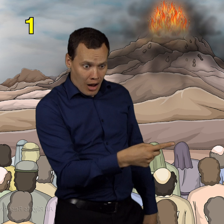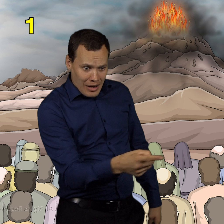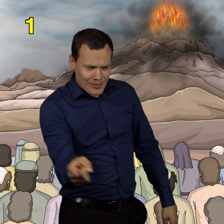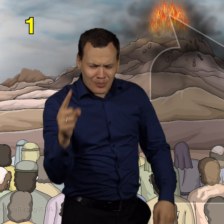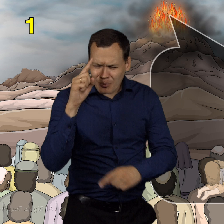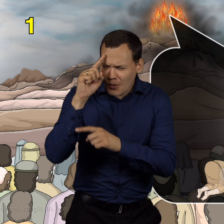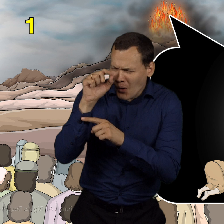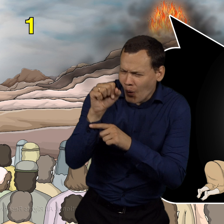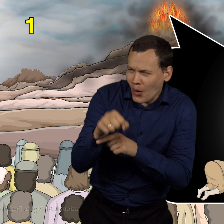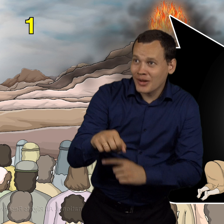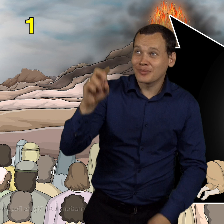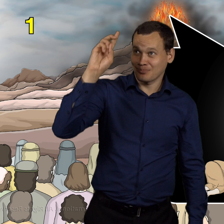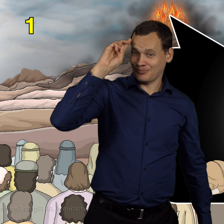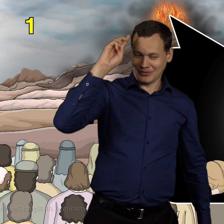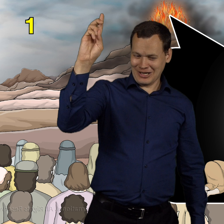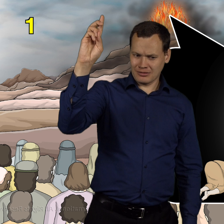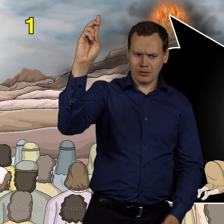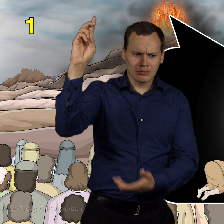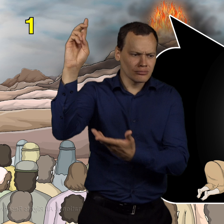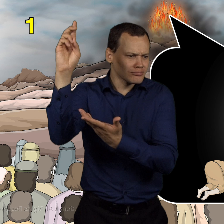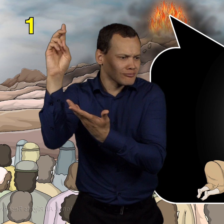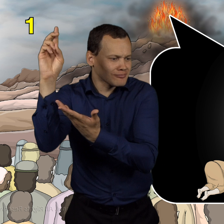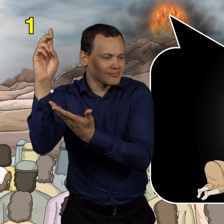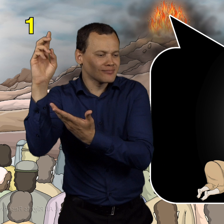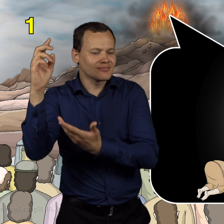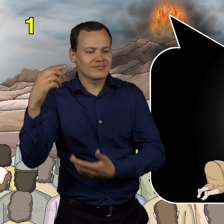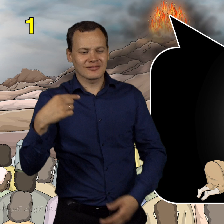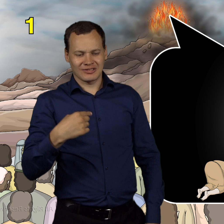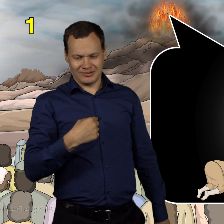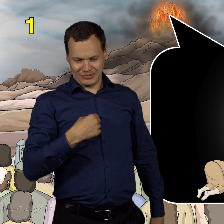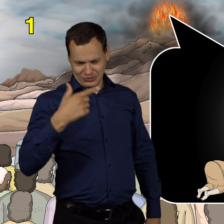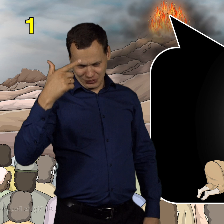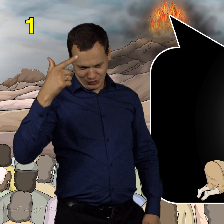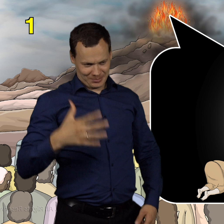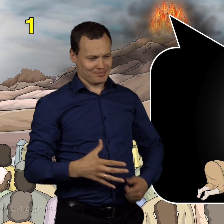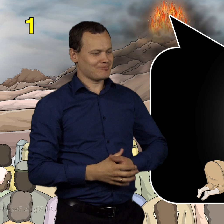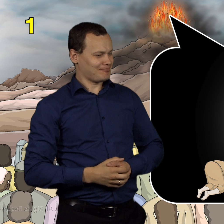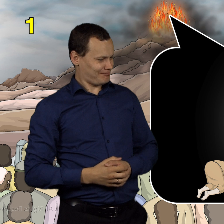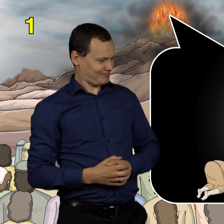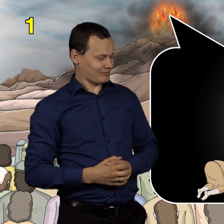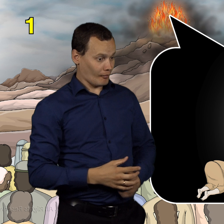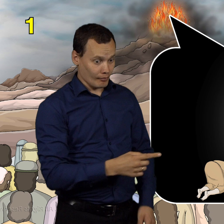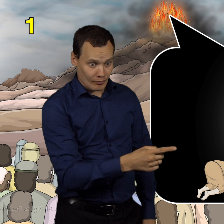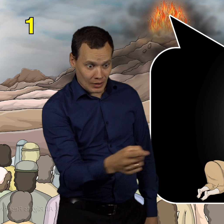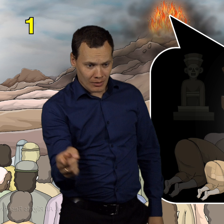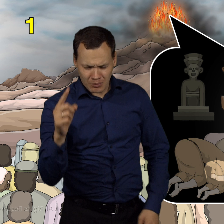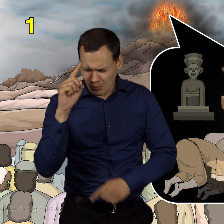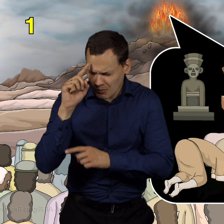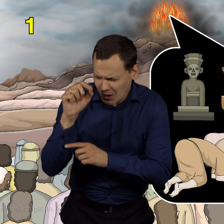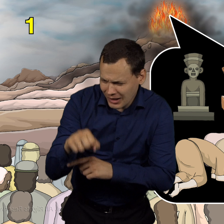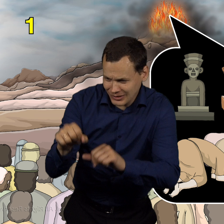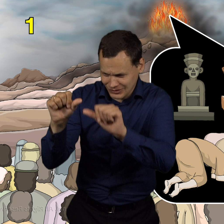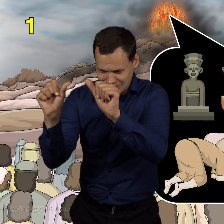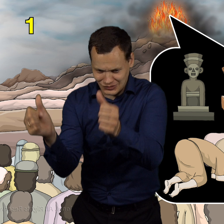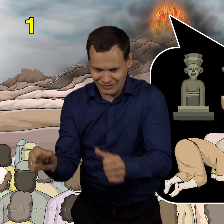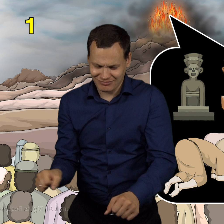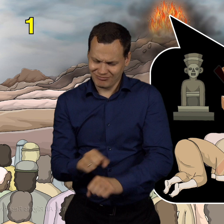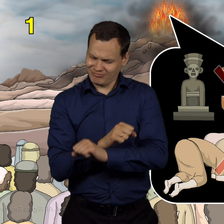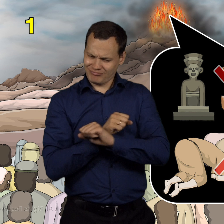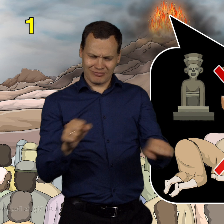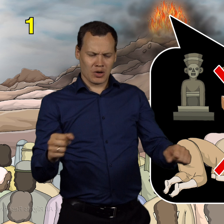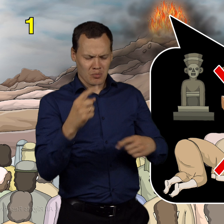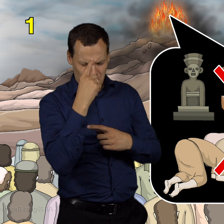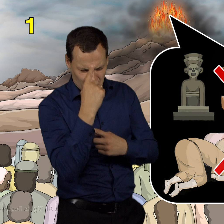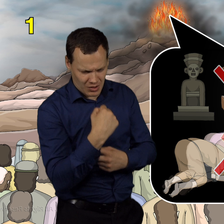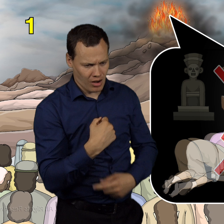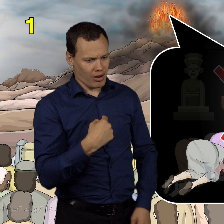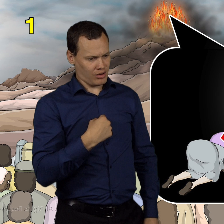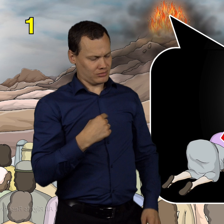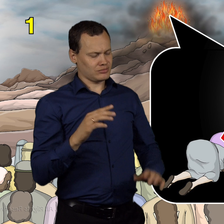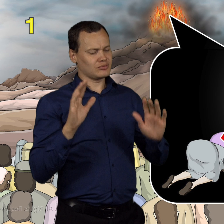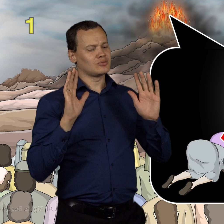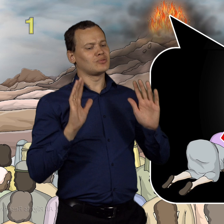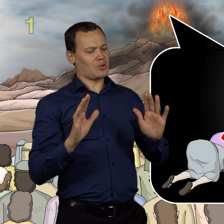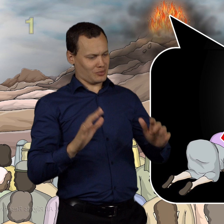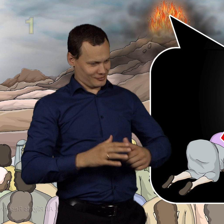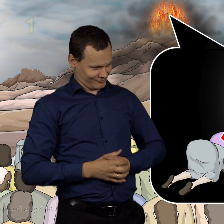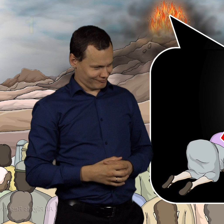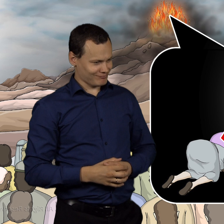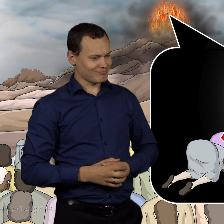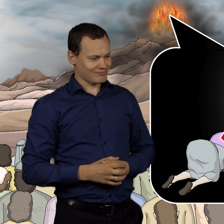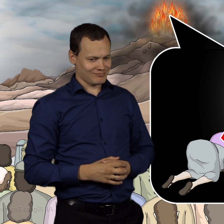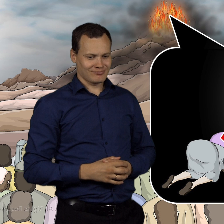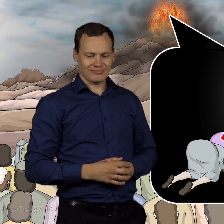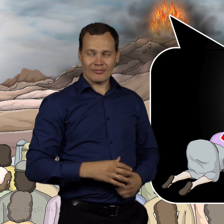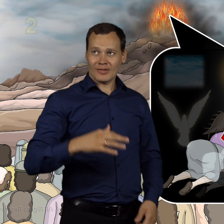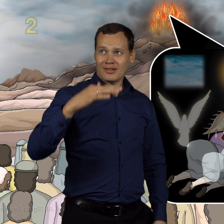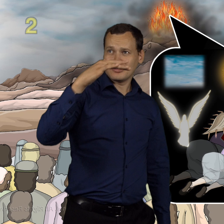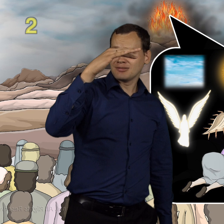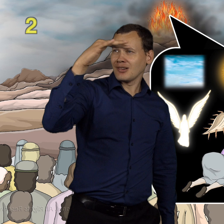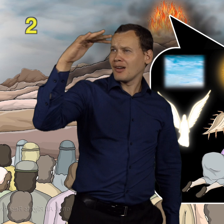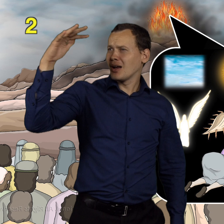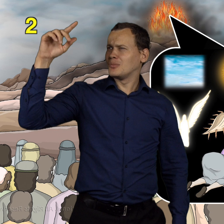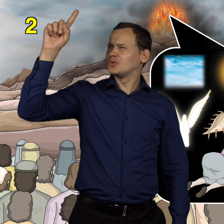You shall have no other gods before Me.